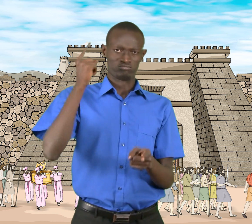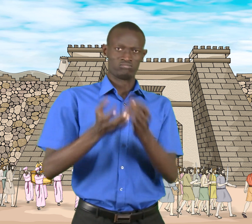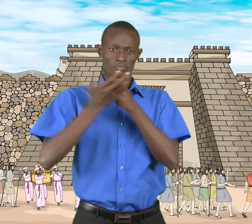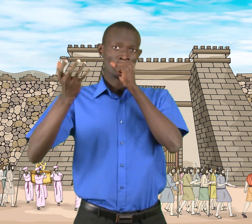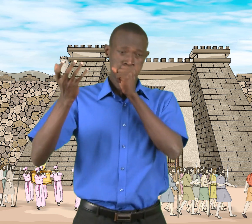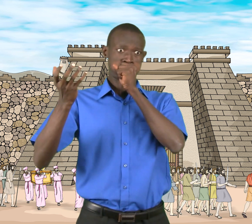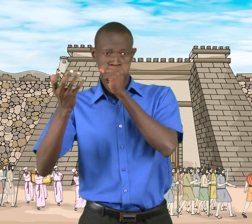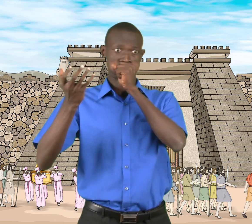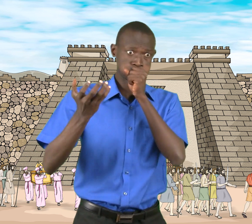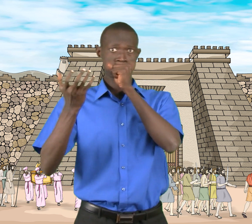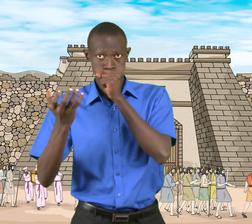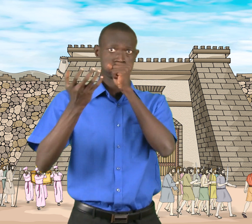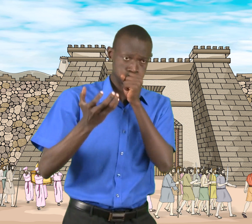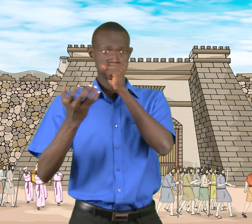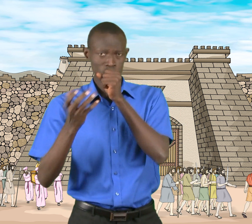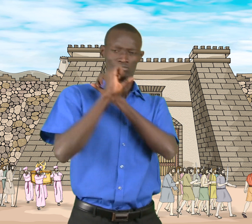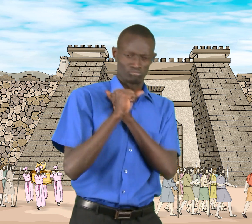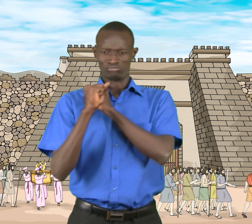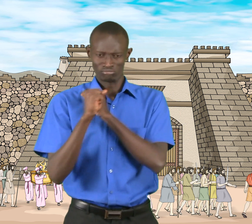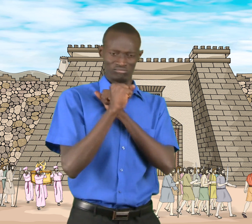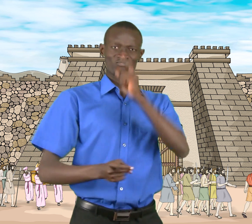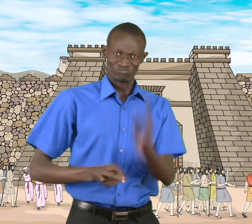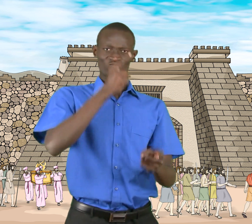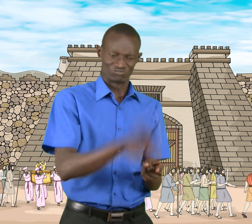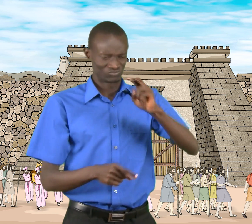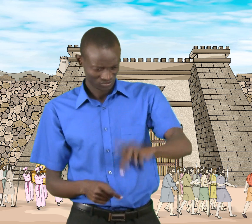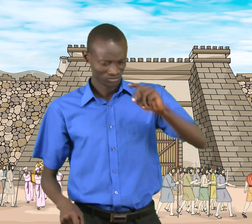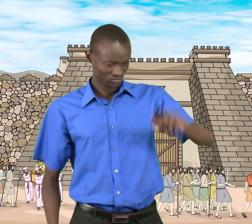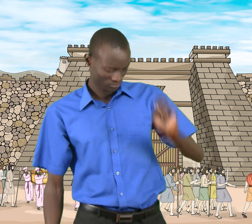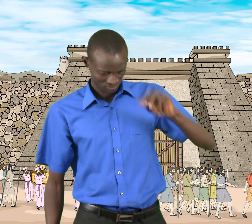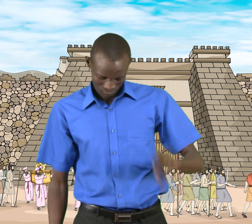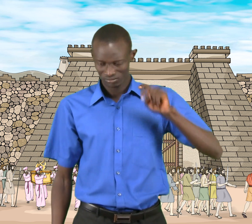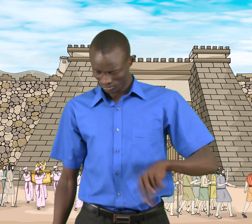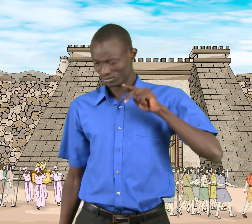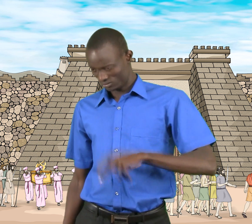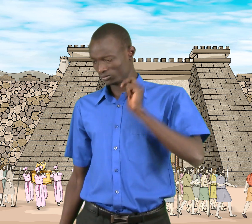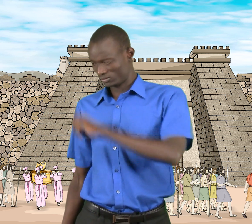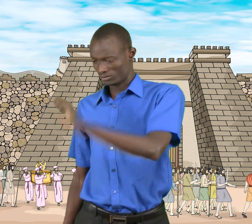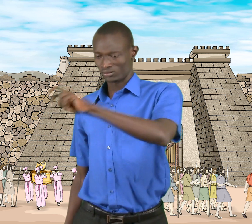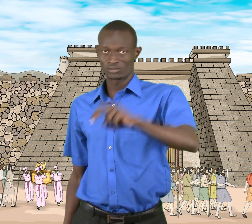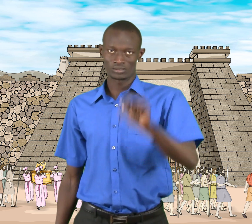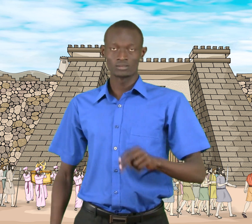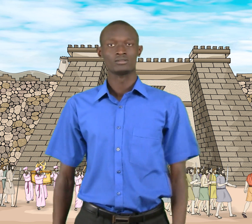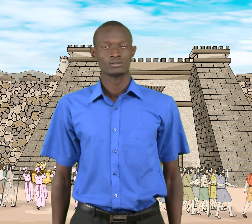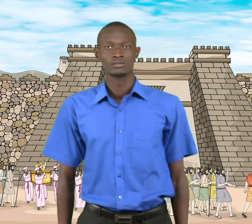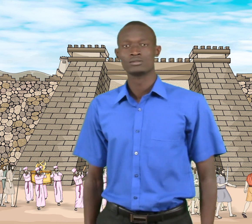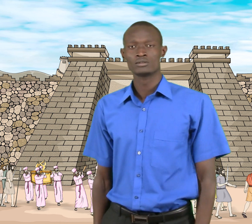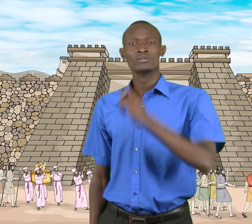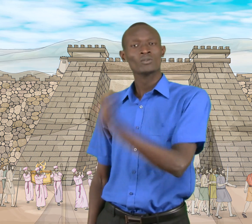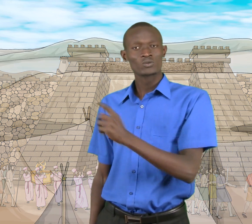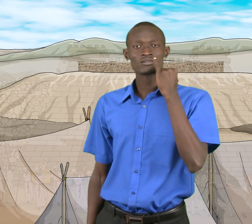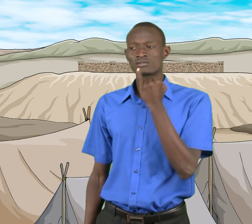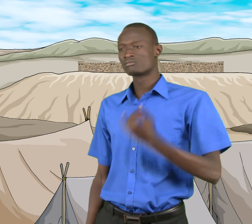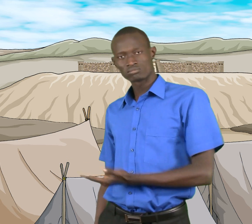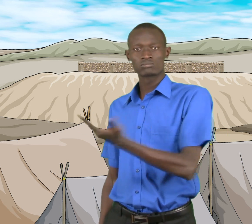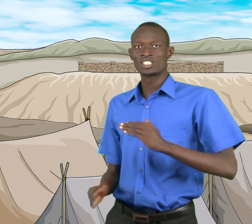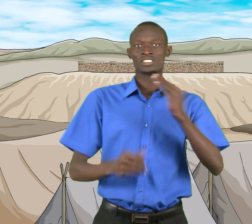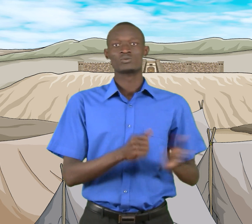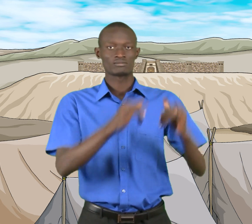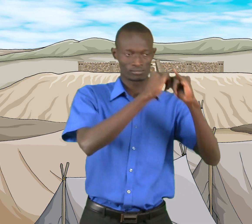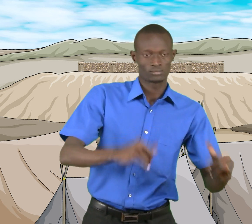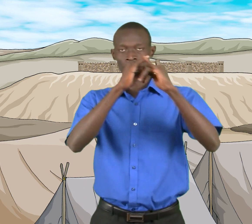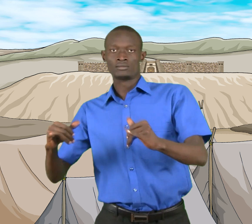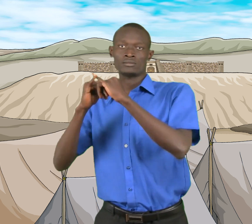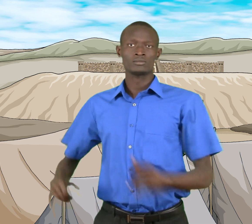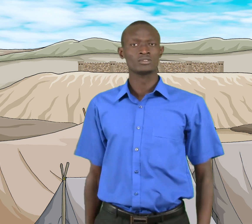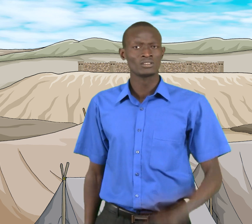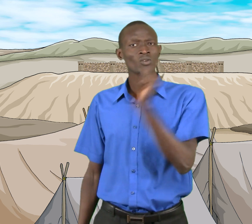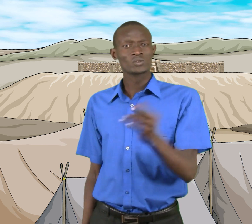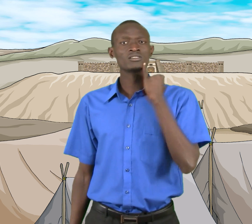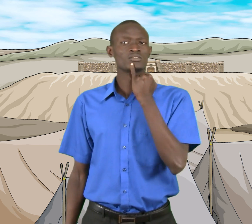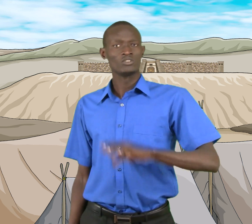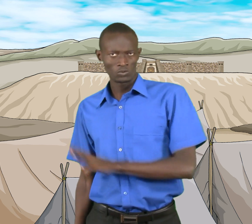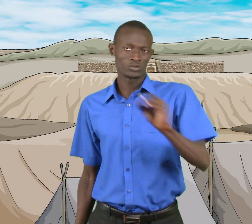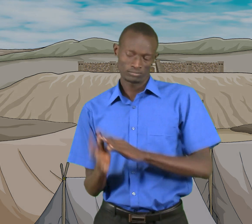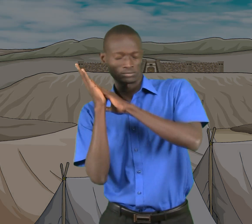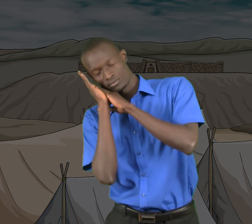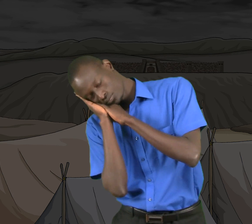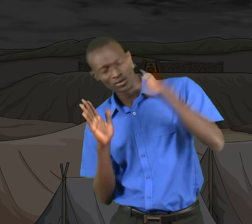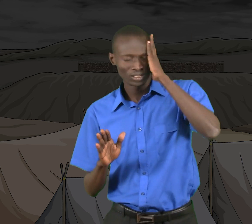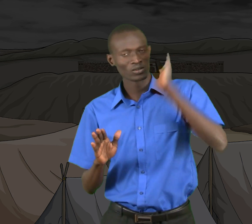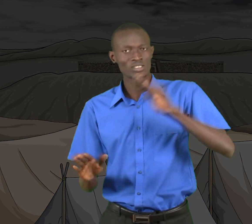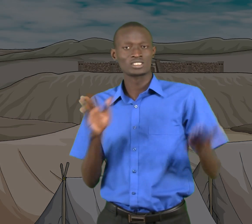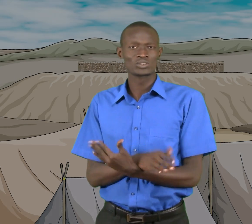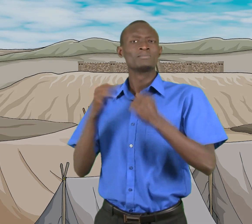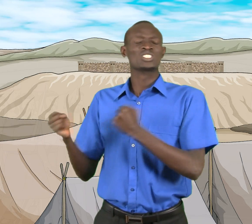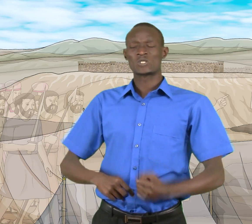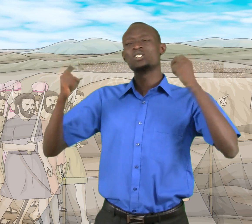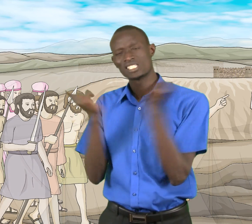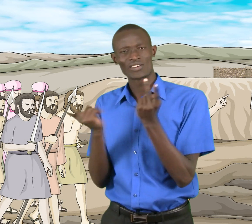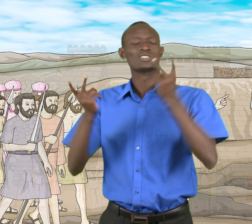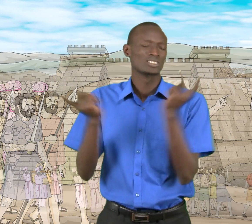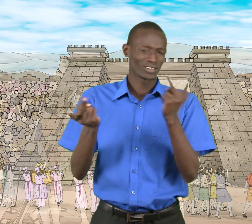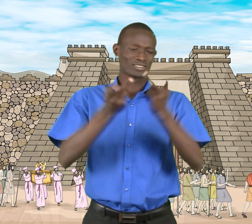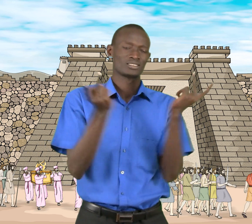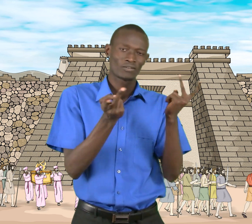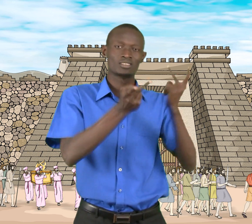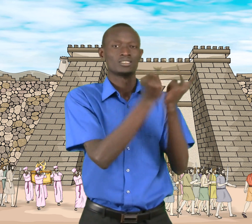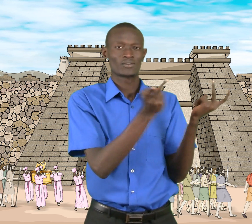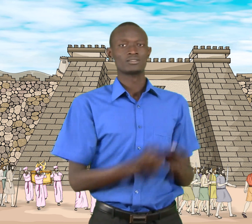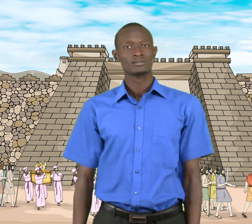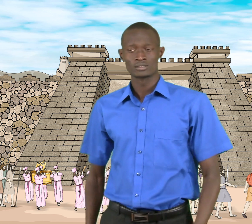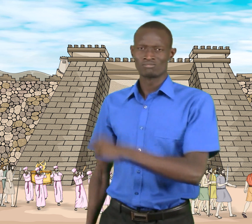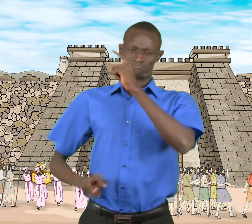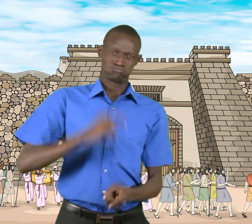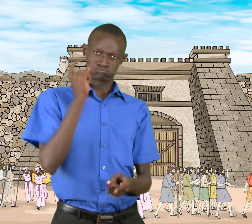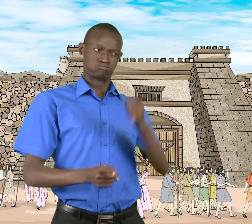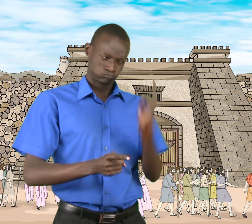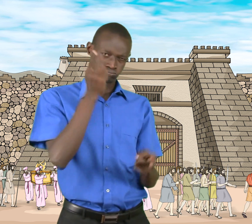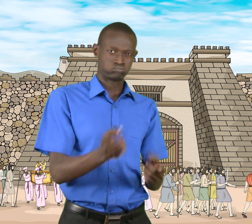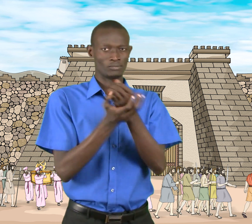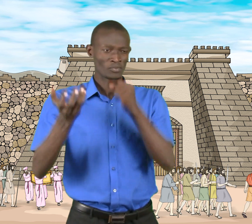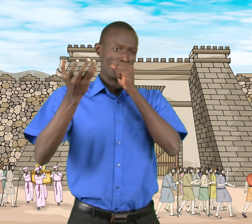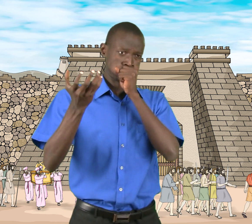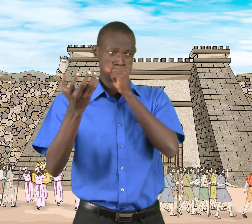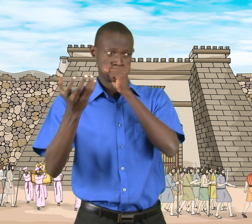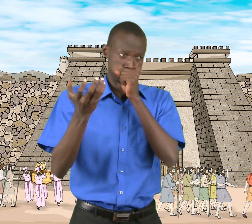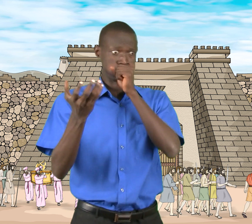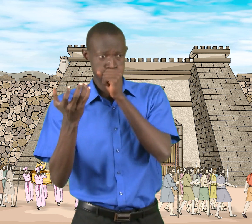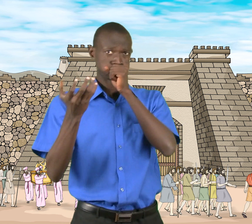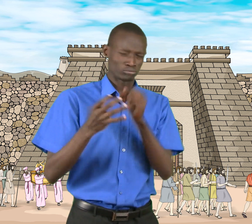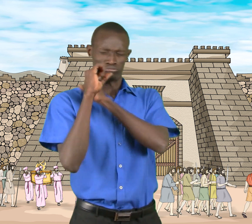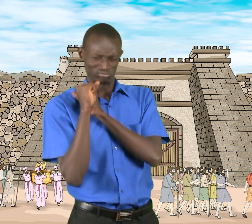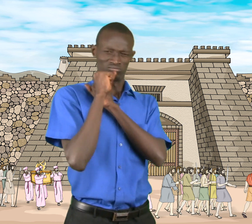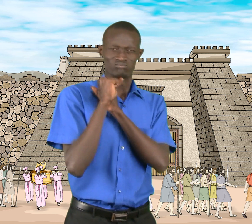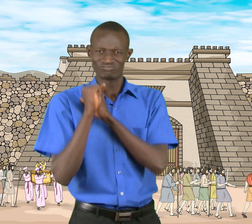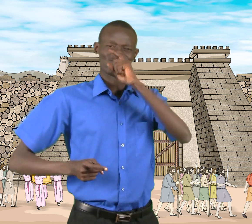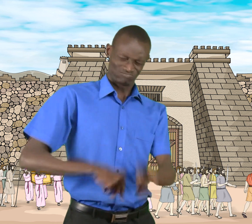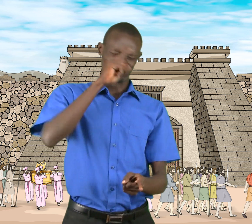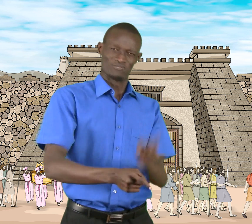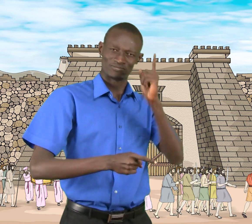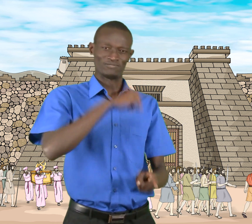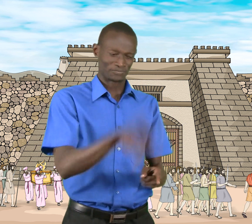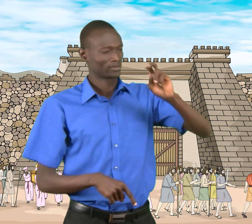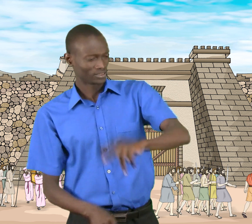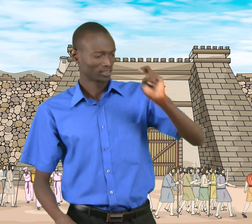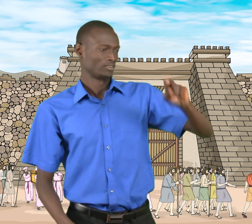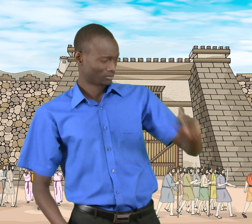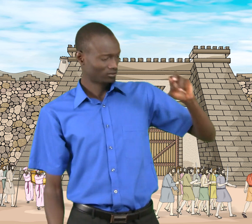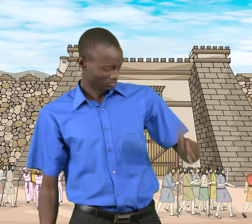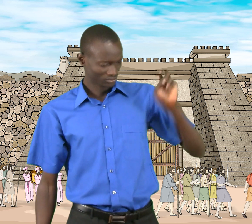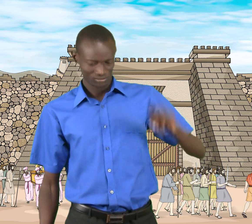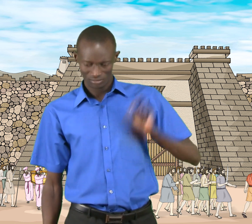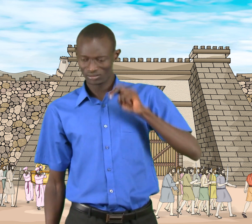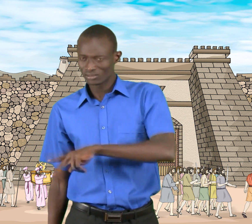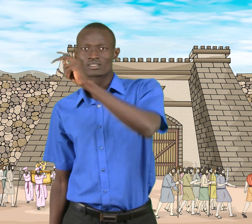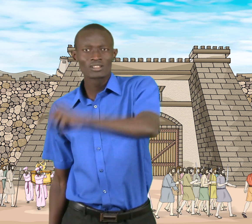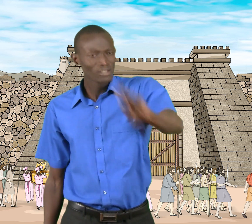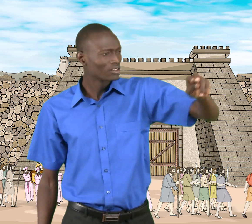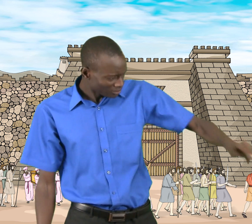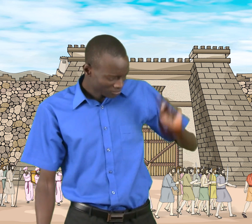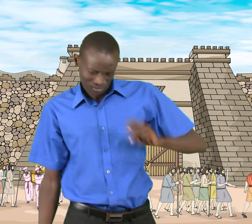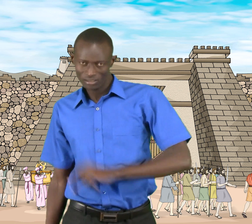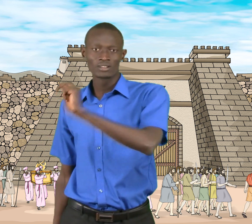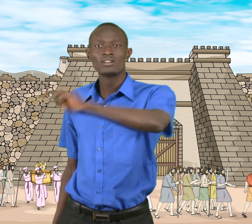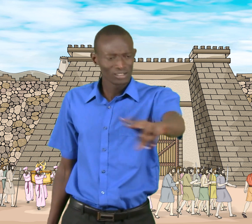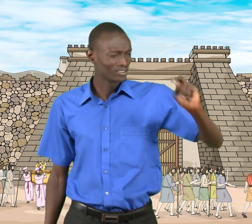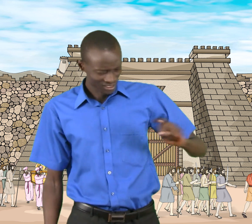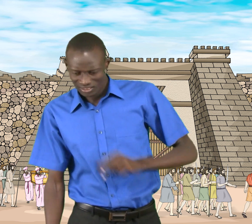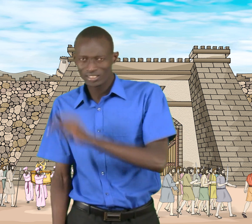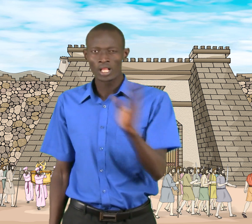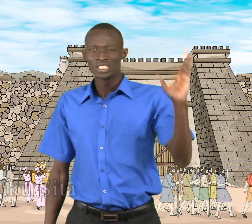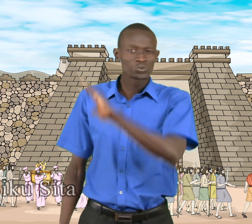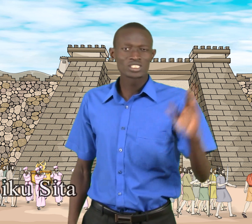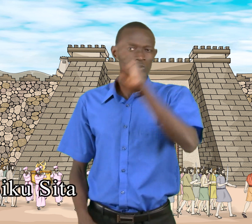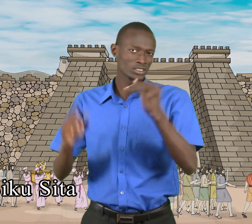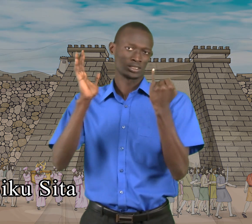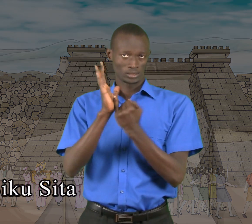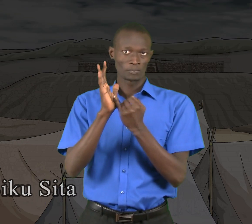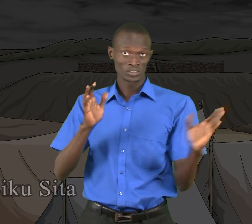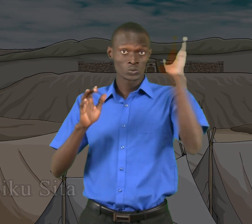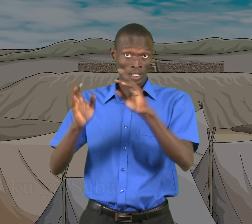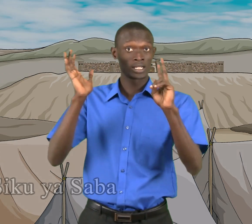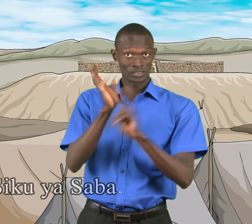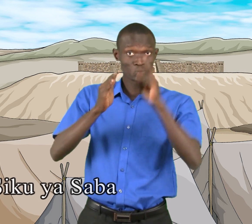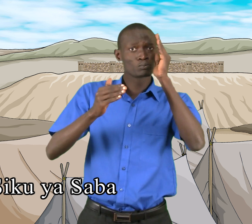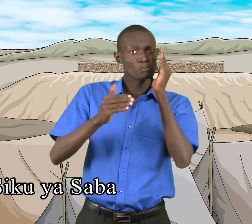So on the second day they marched around the city once and returned to the camp. They did this for six days.